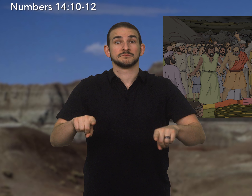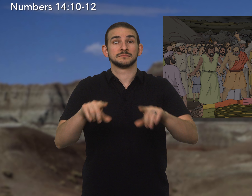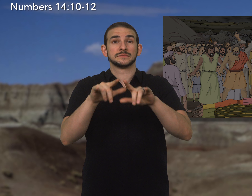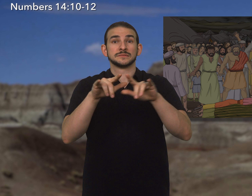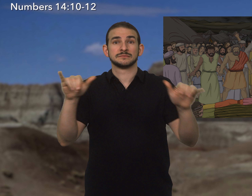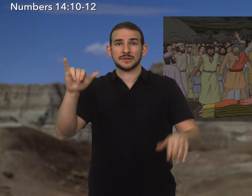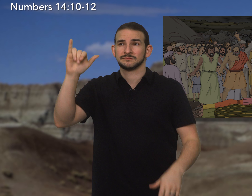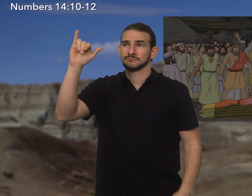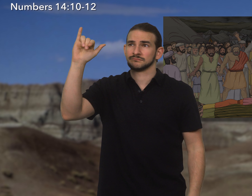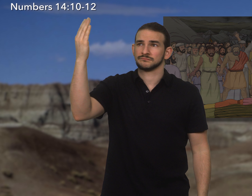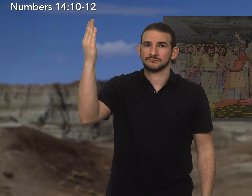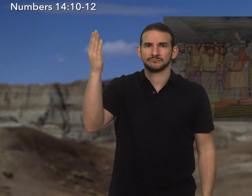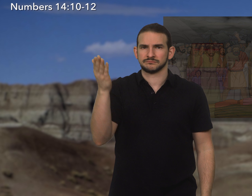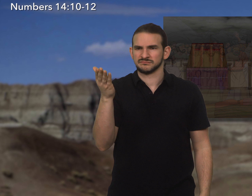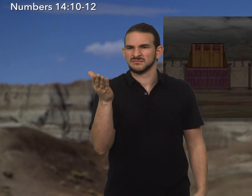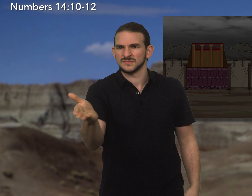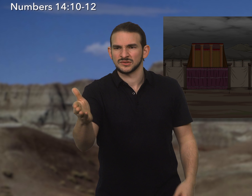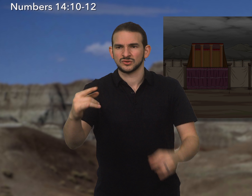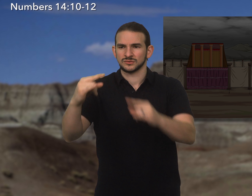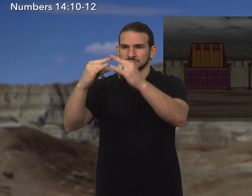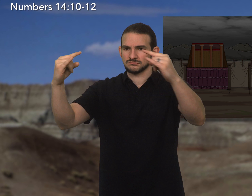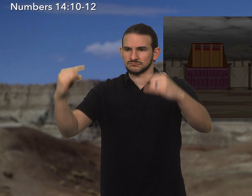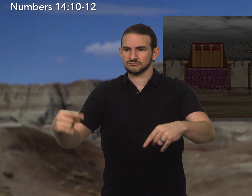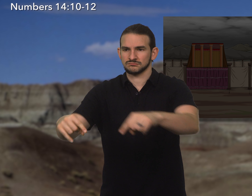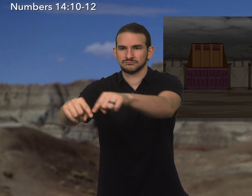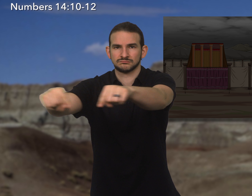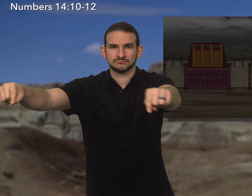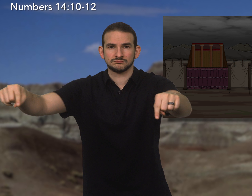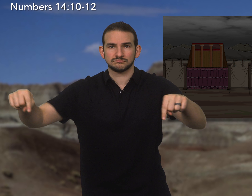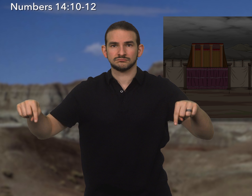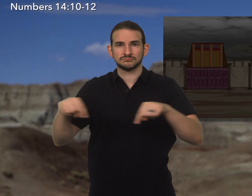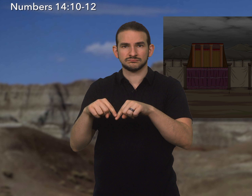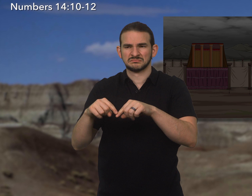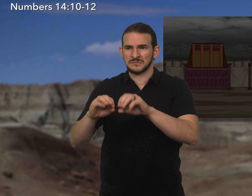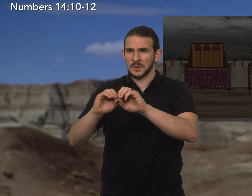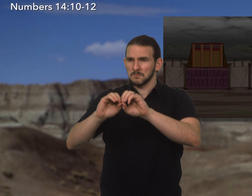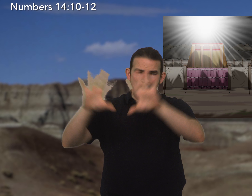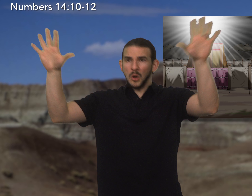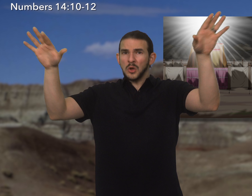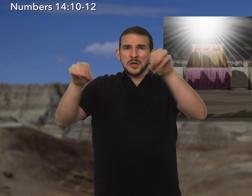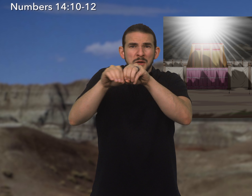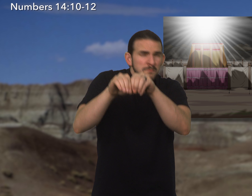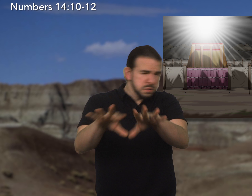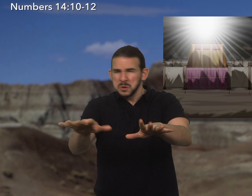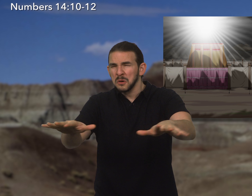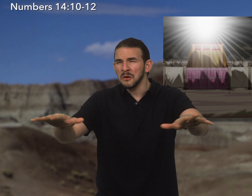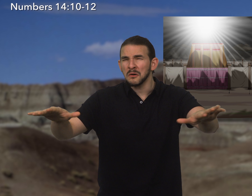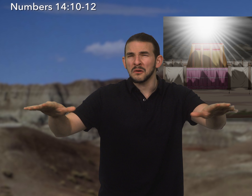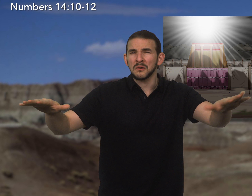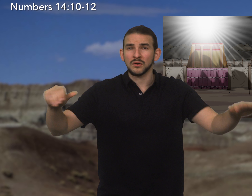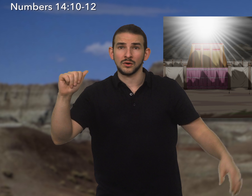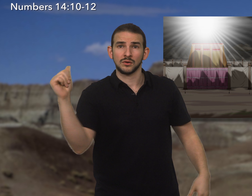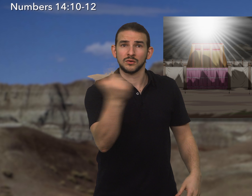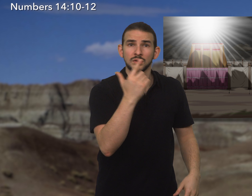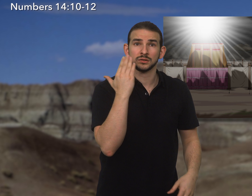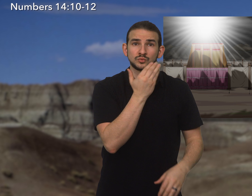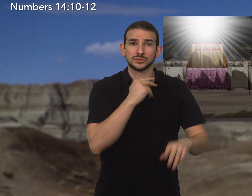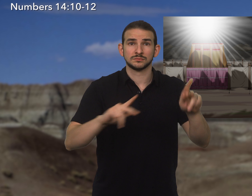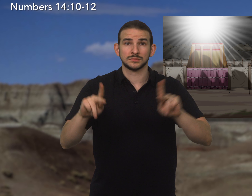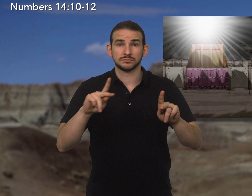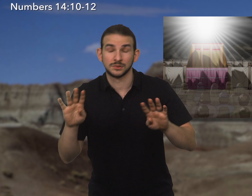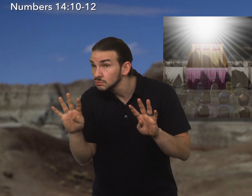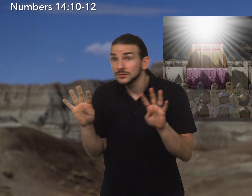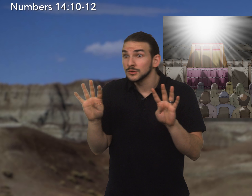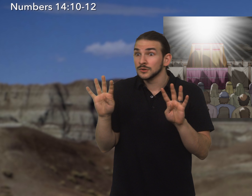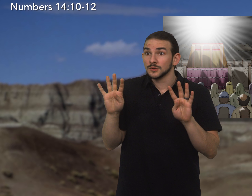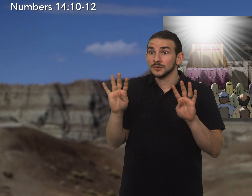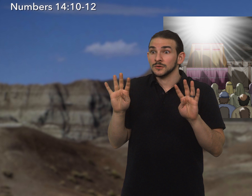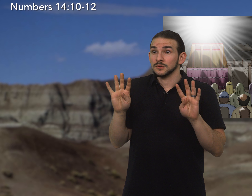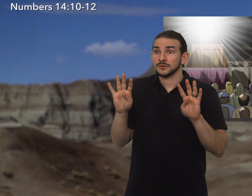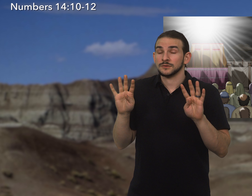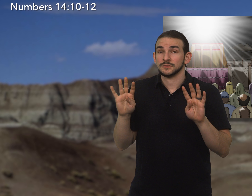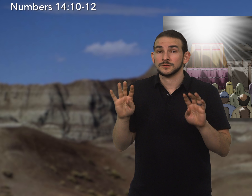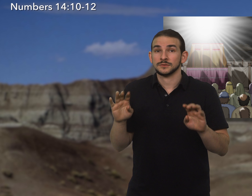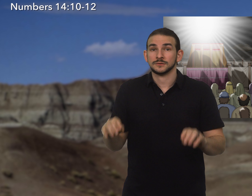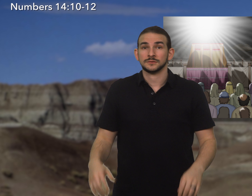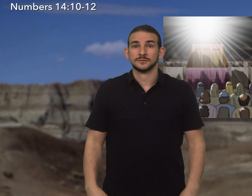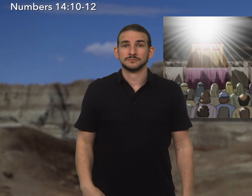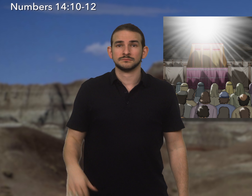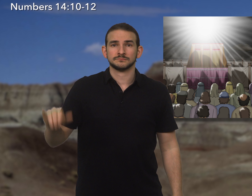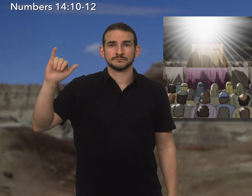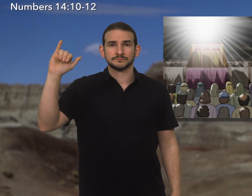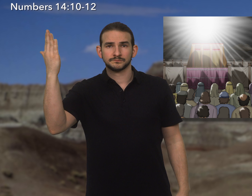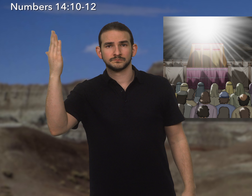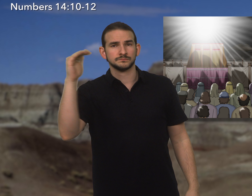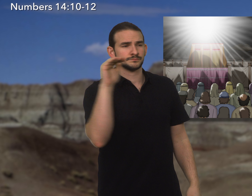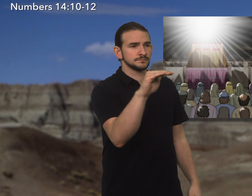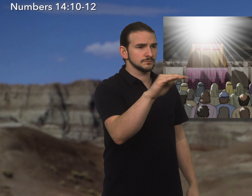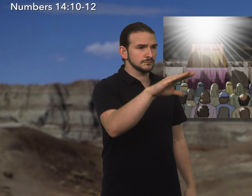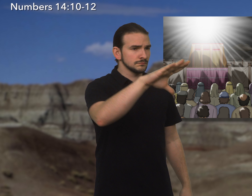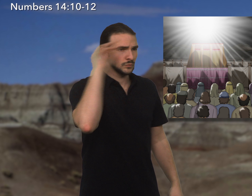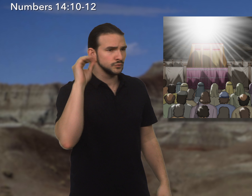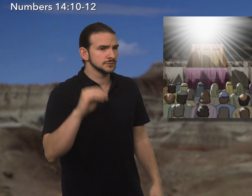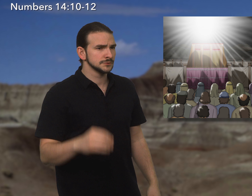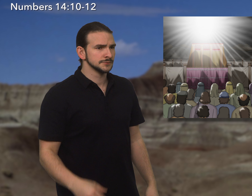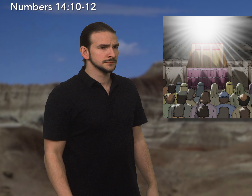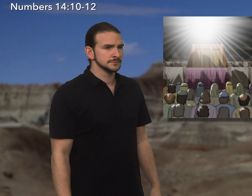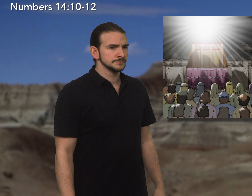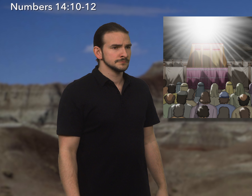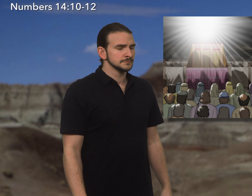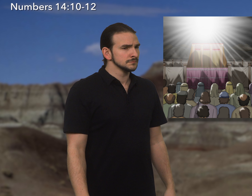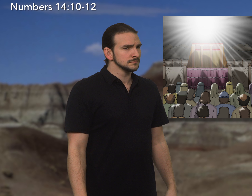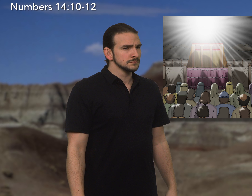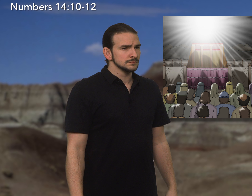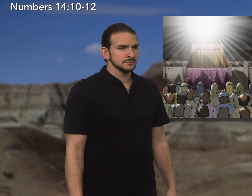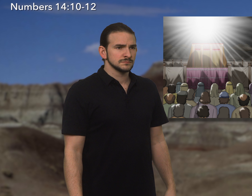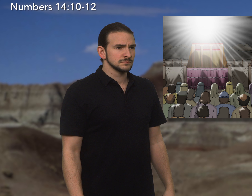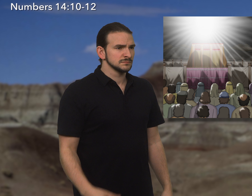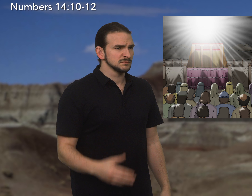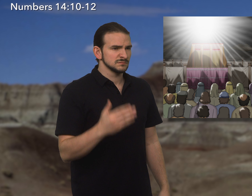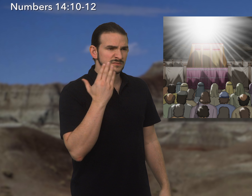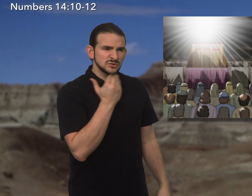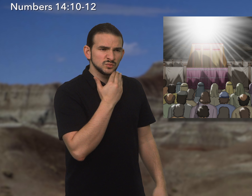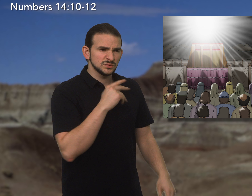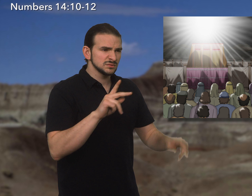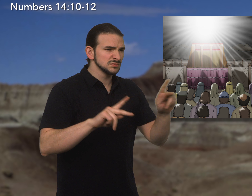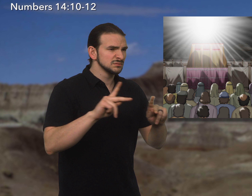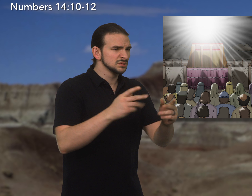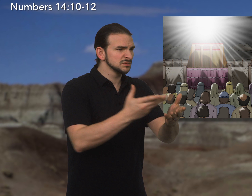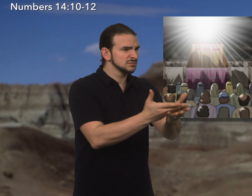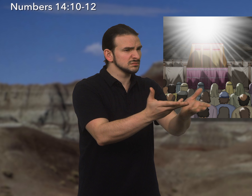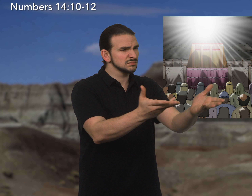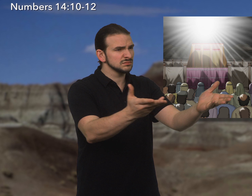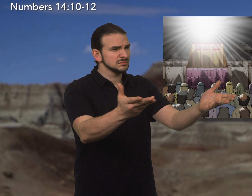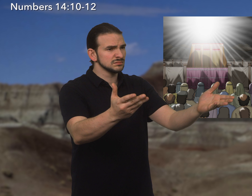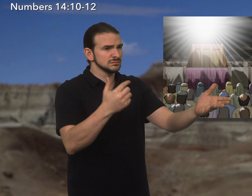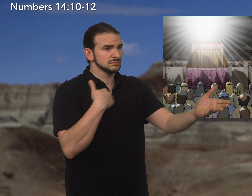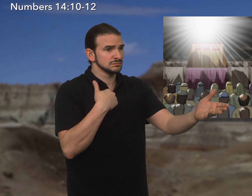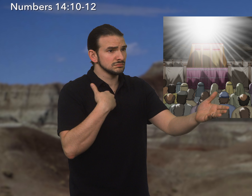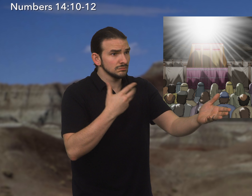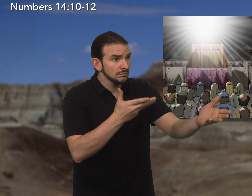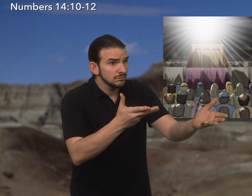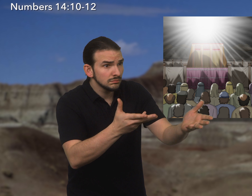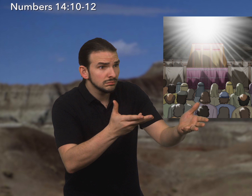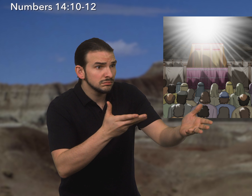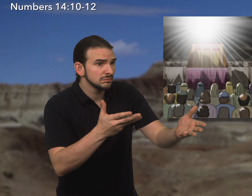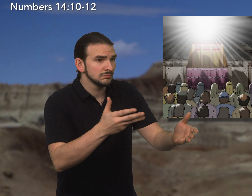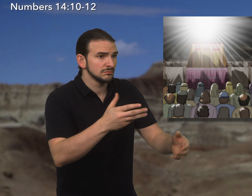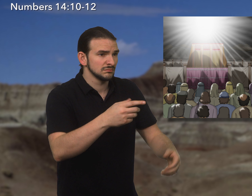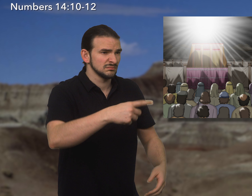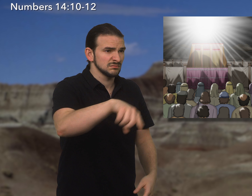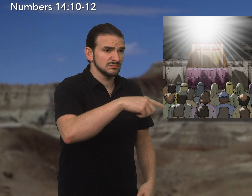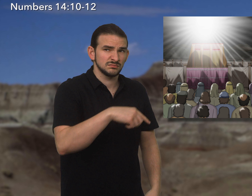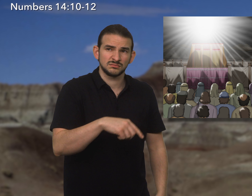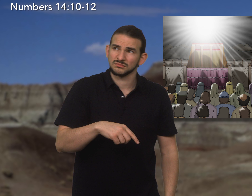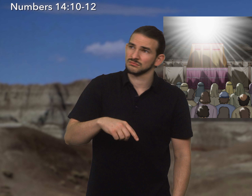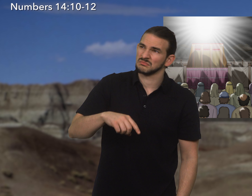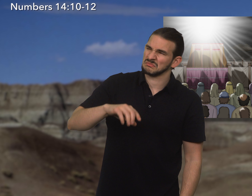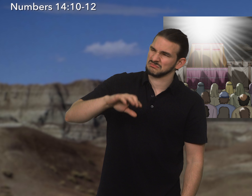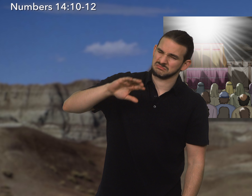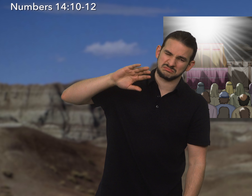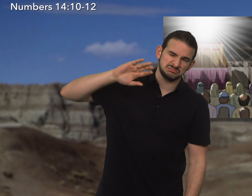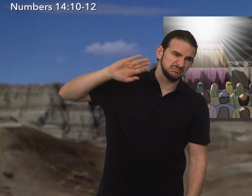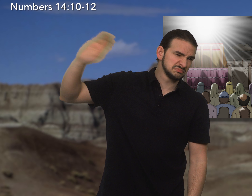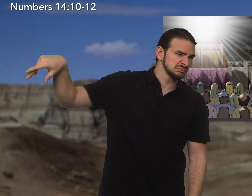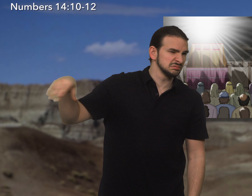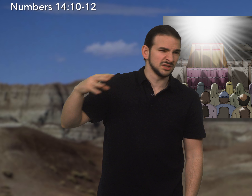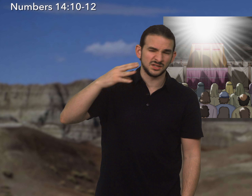Then the glory of the LORD appeared to all the Israelites at the Tent of Meeting.